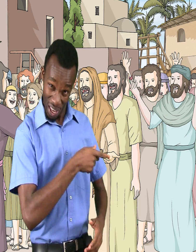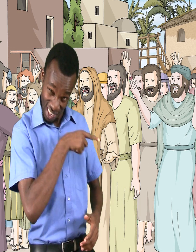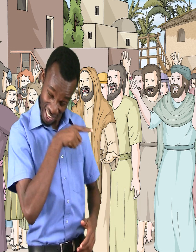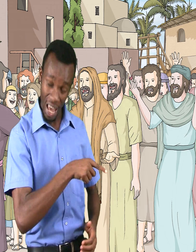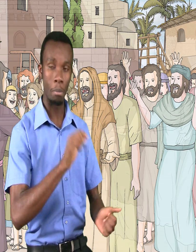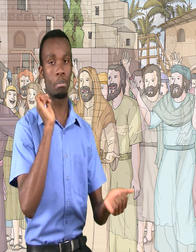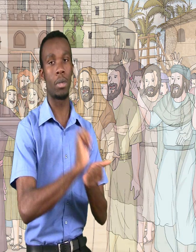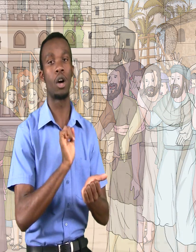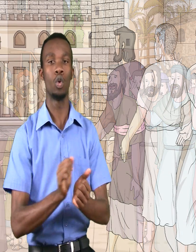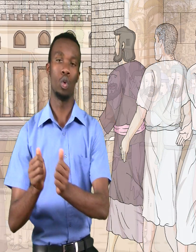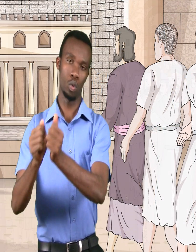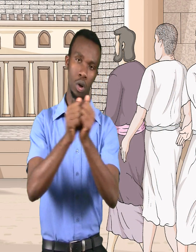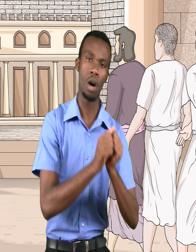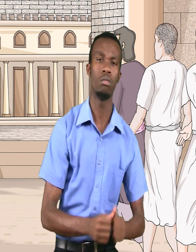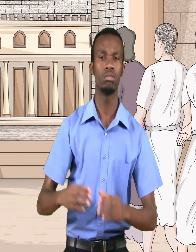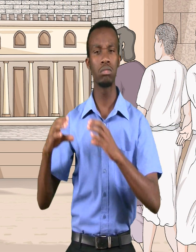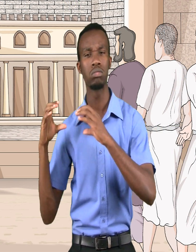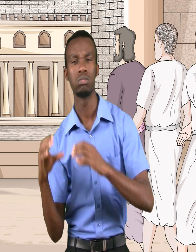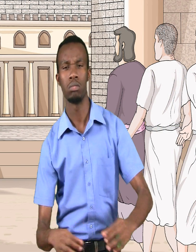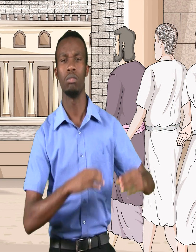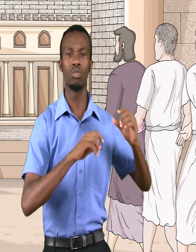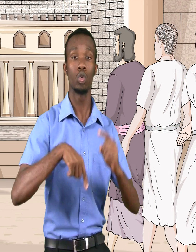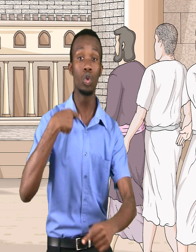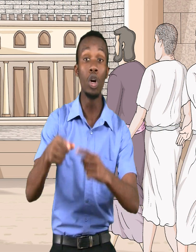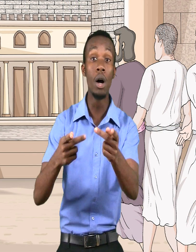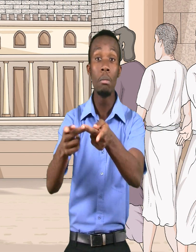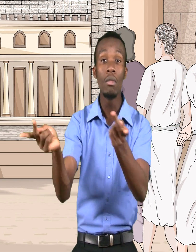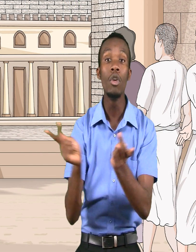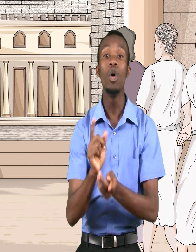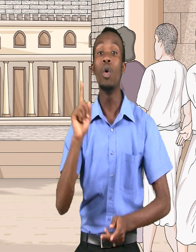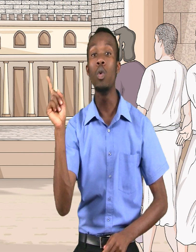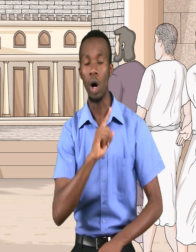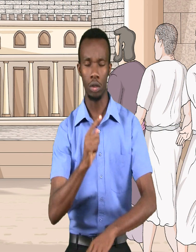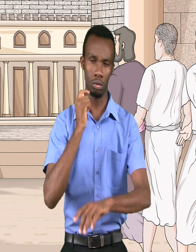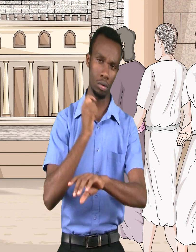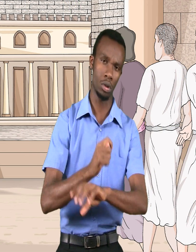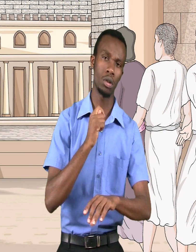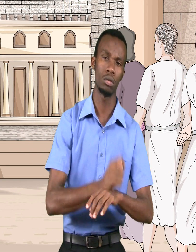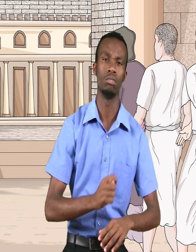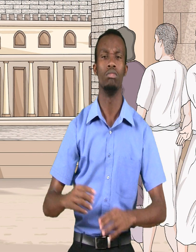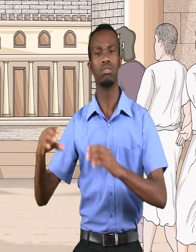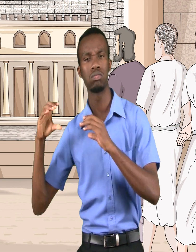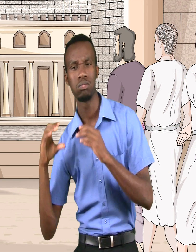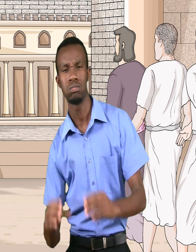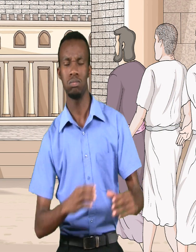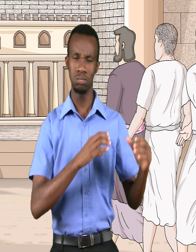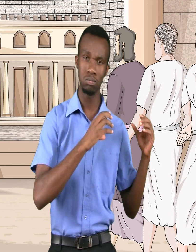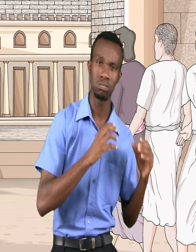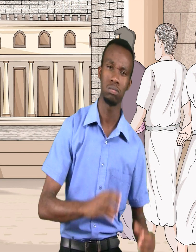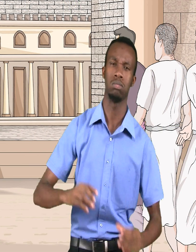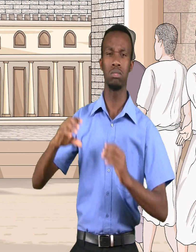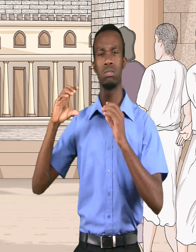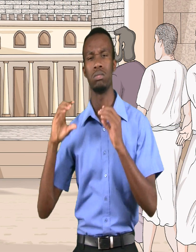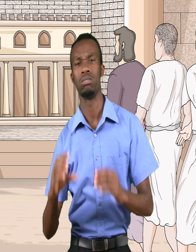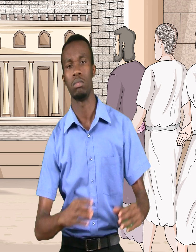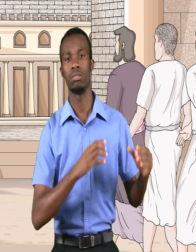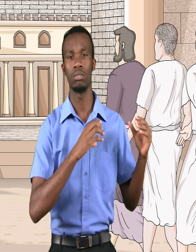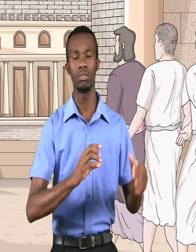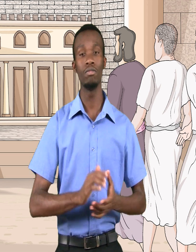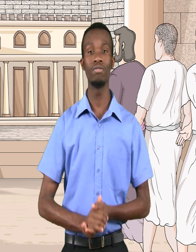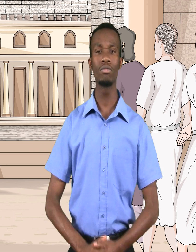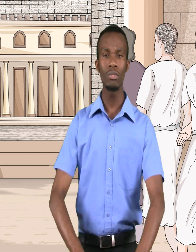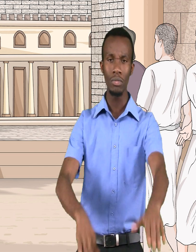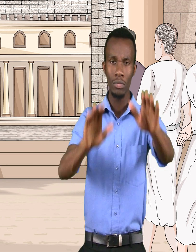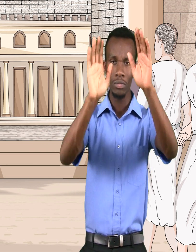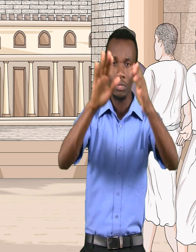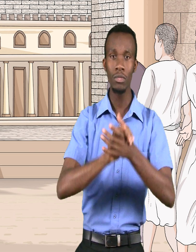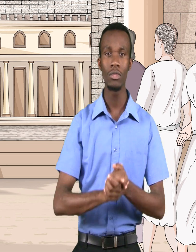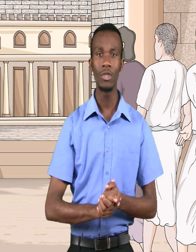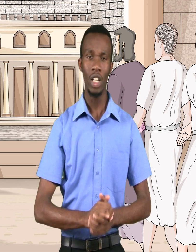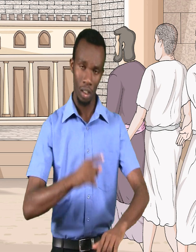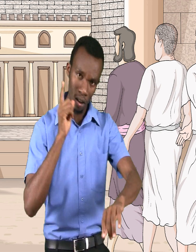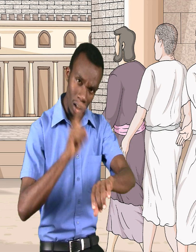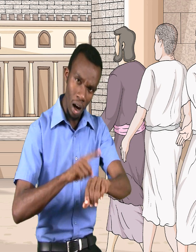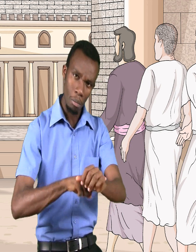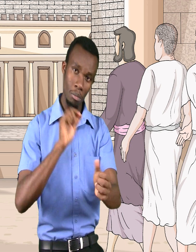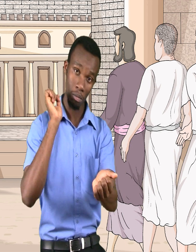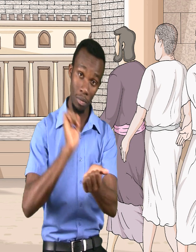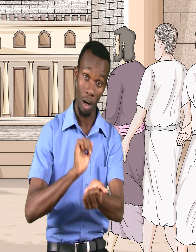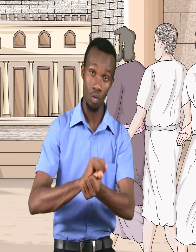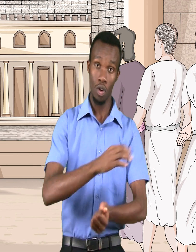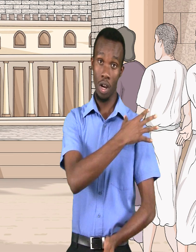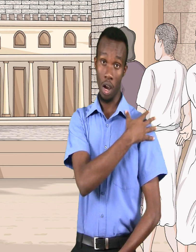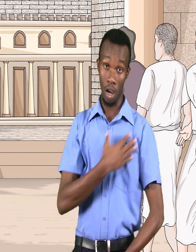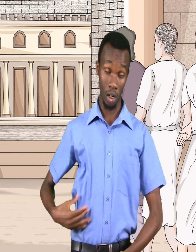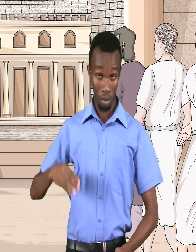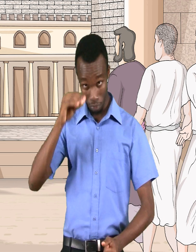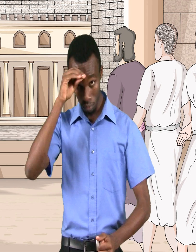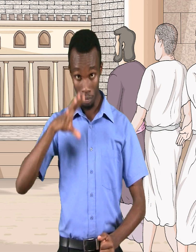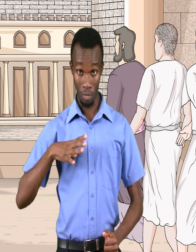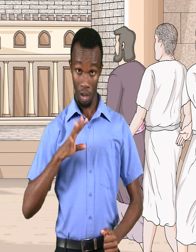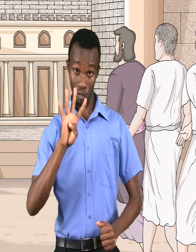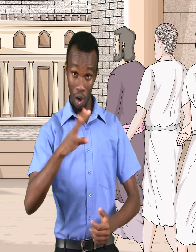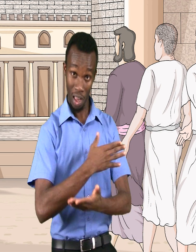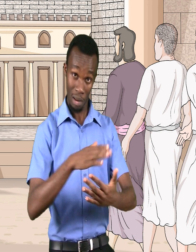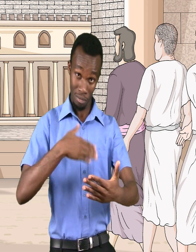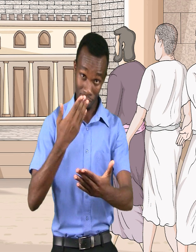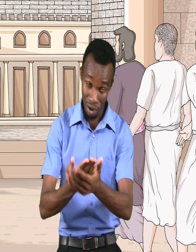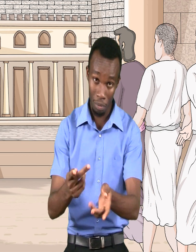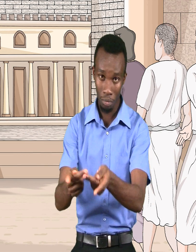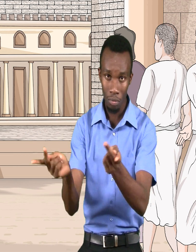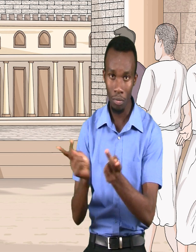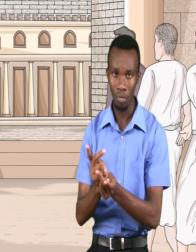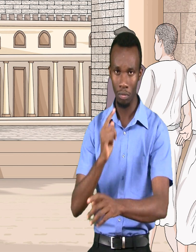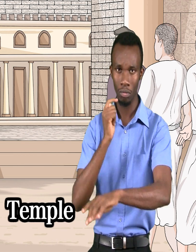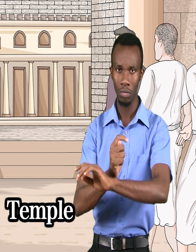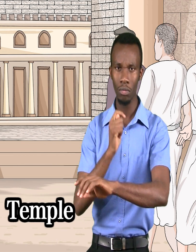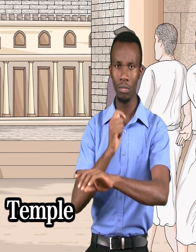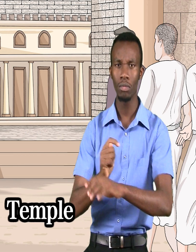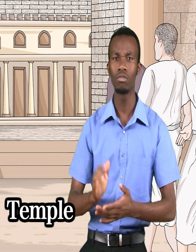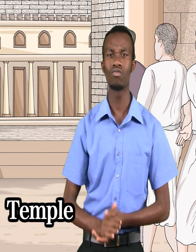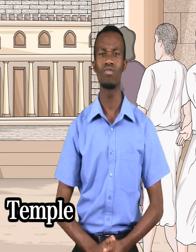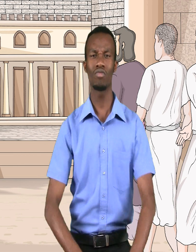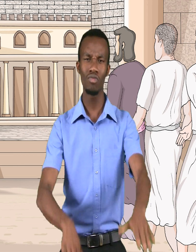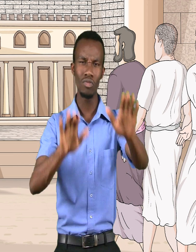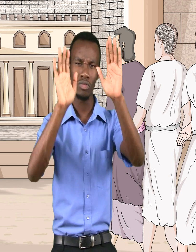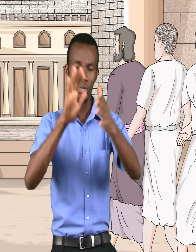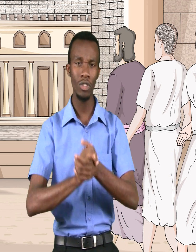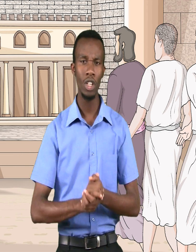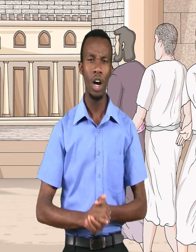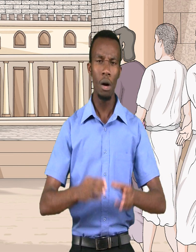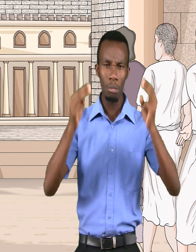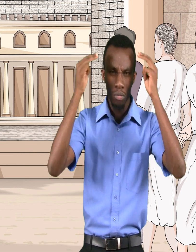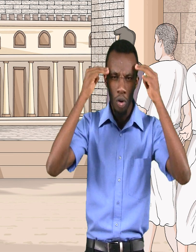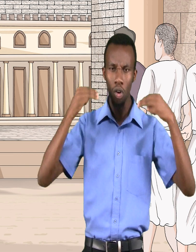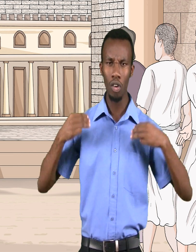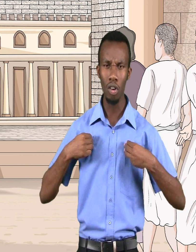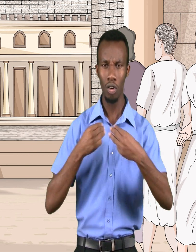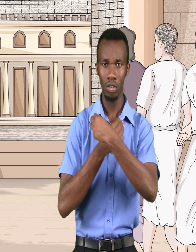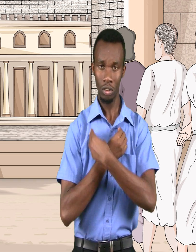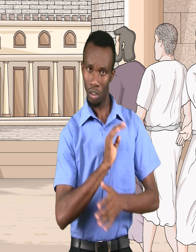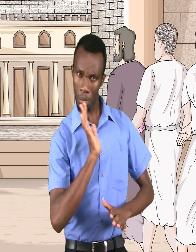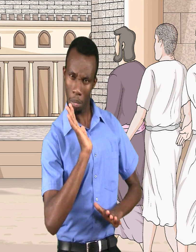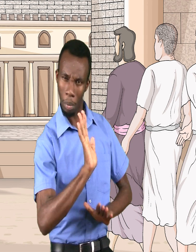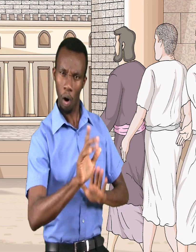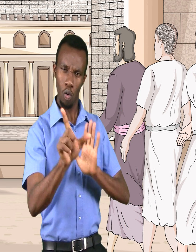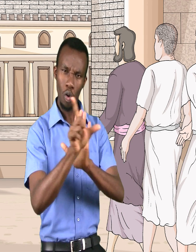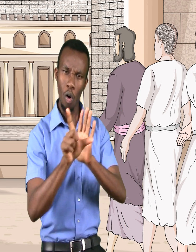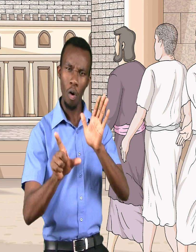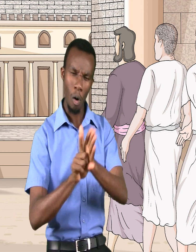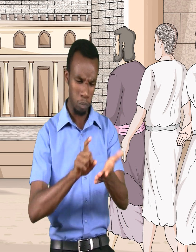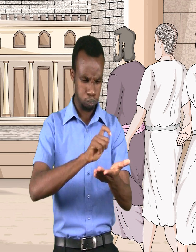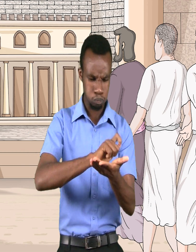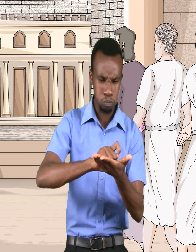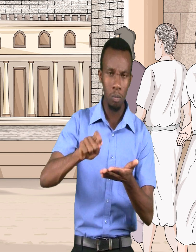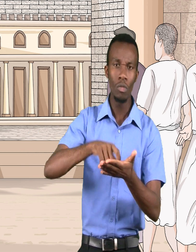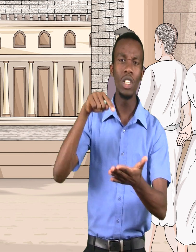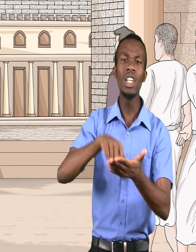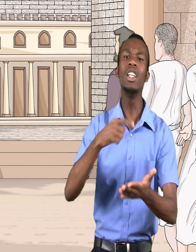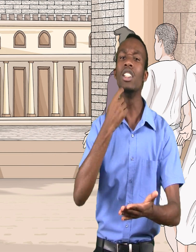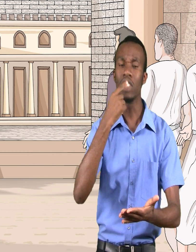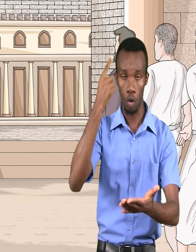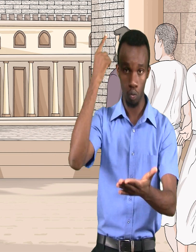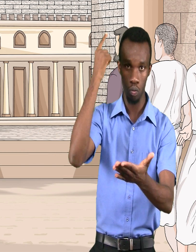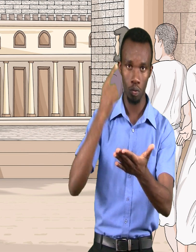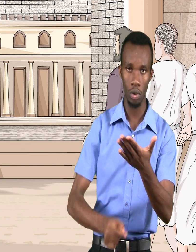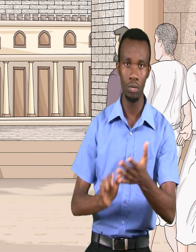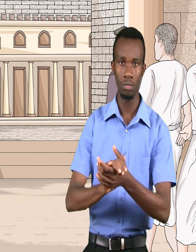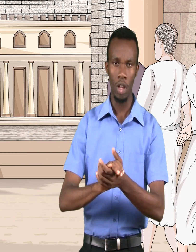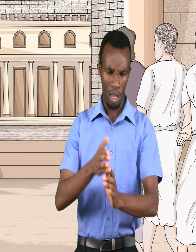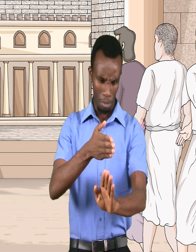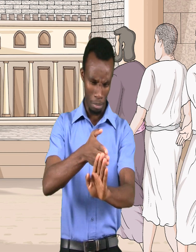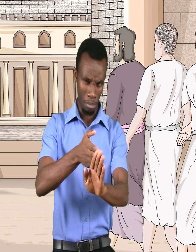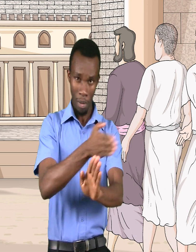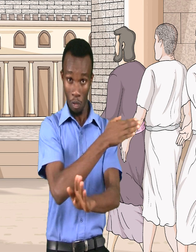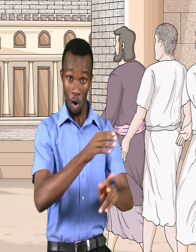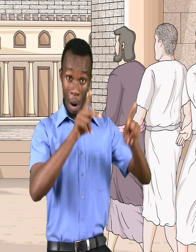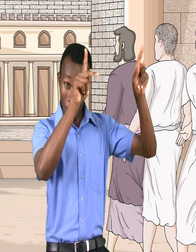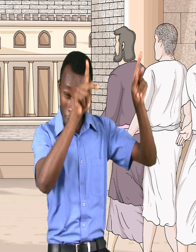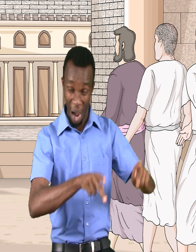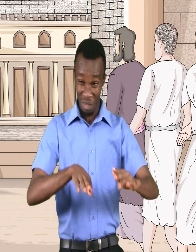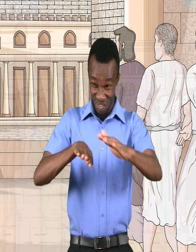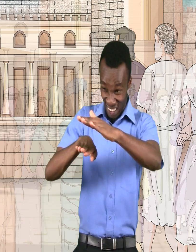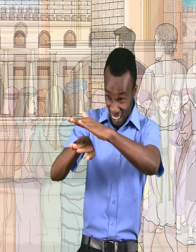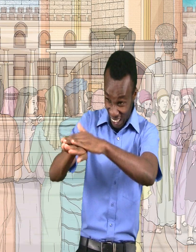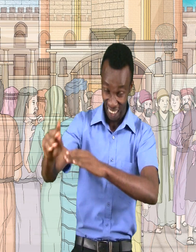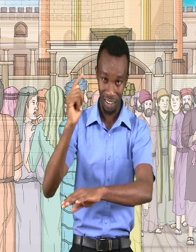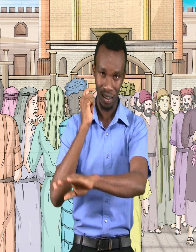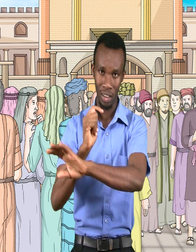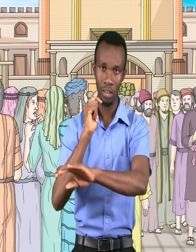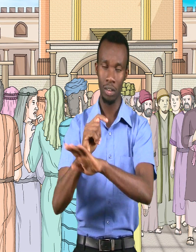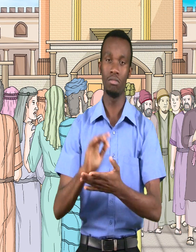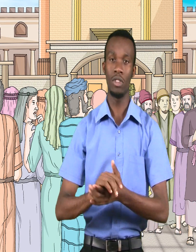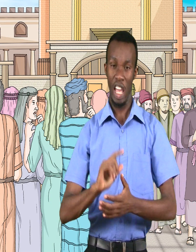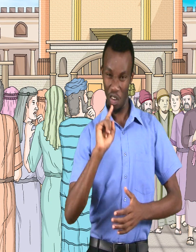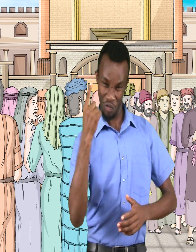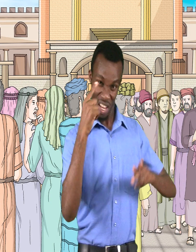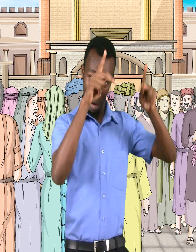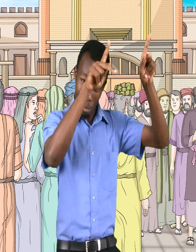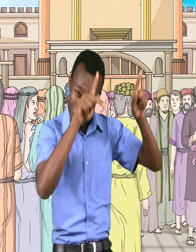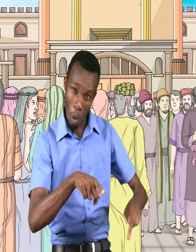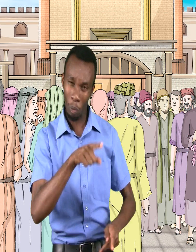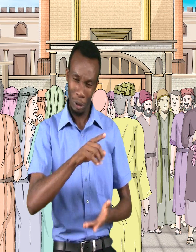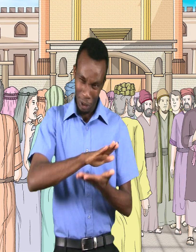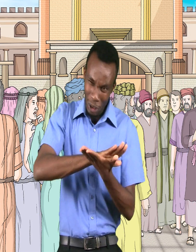So the next day Paul took the men and purified himself along with them. Then he entered the temple to give notice of the date when their purification would be complete and the offering would be made for each of them.